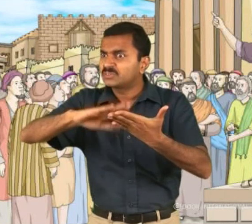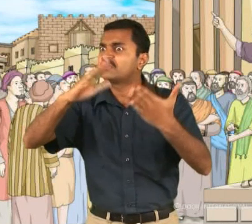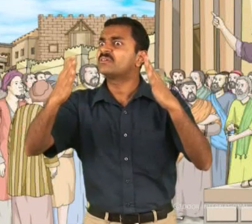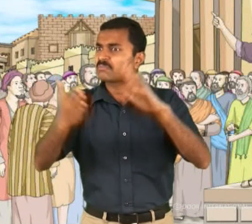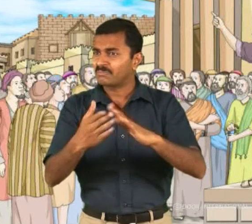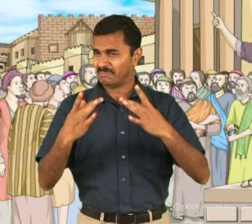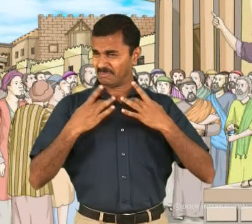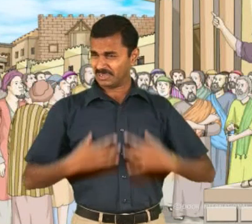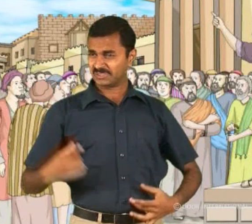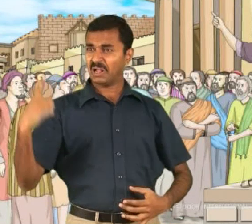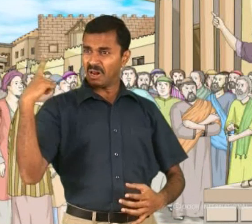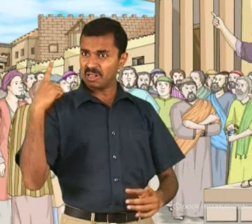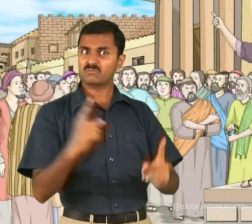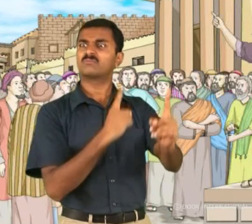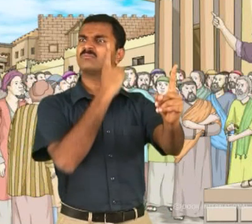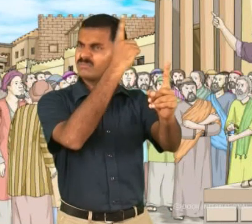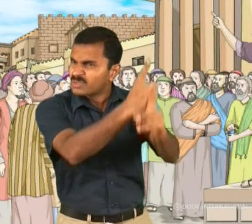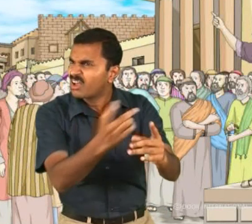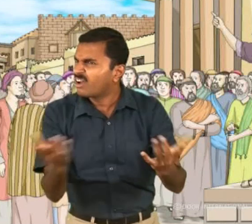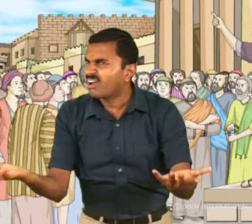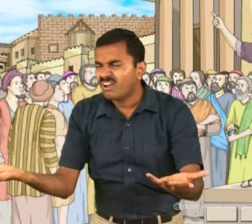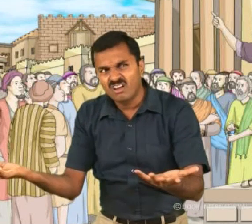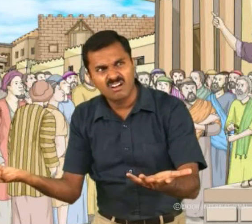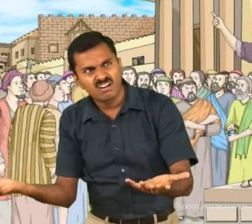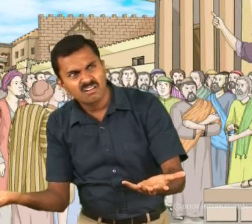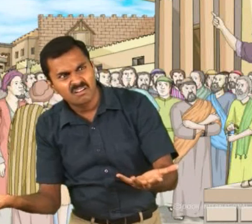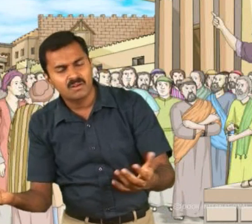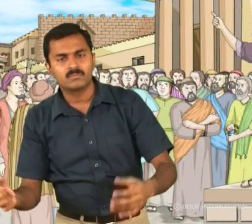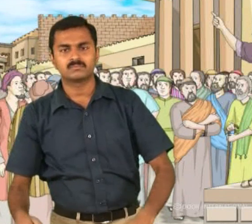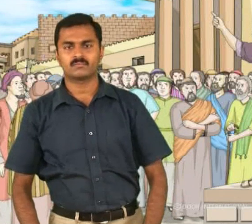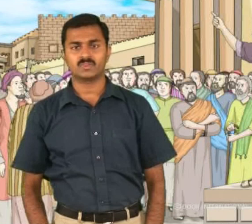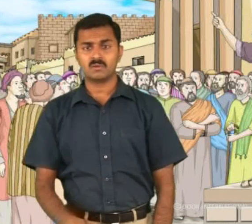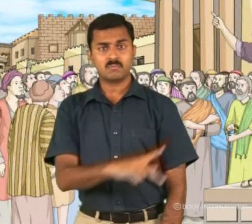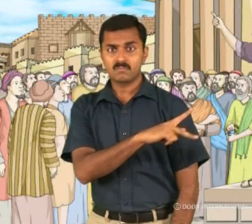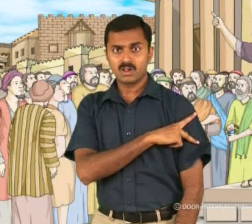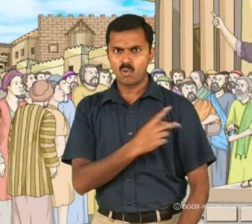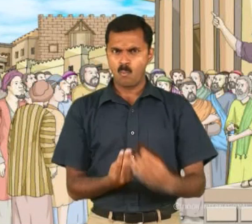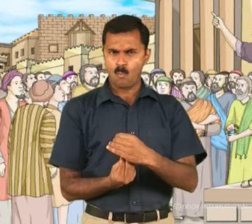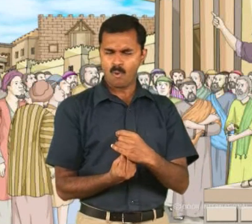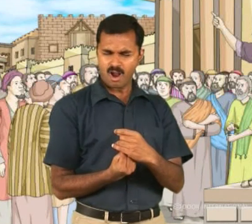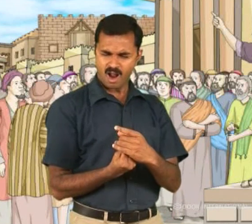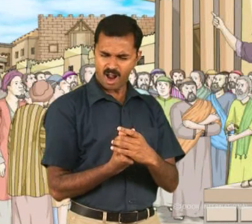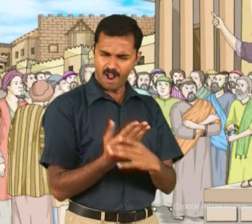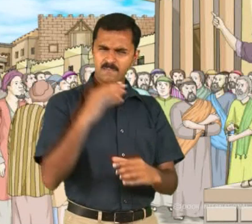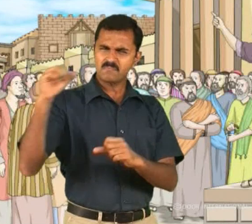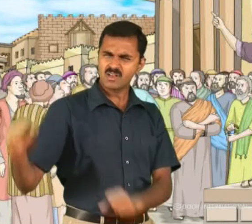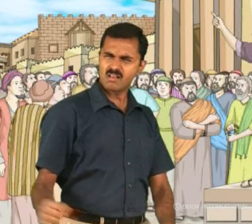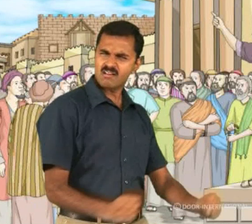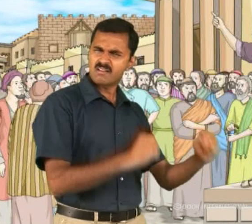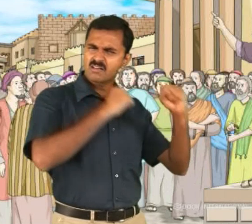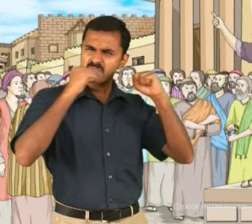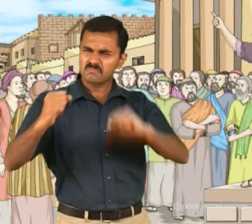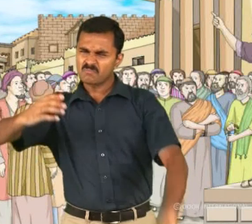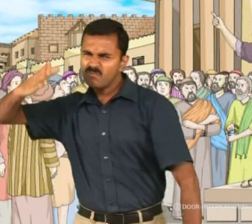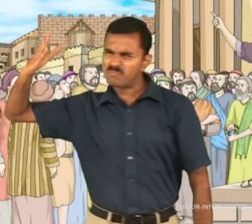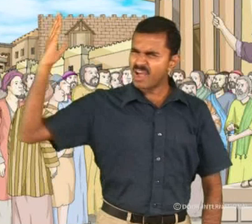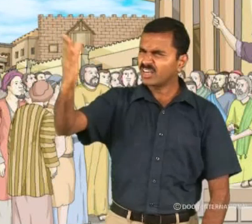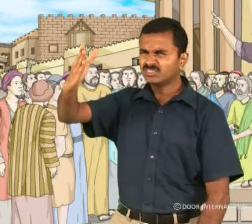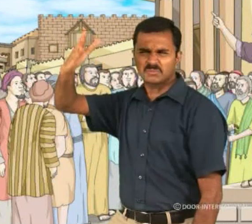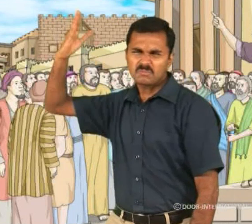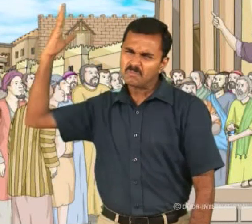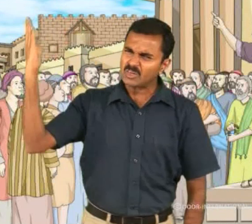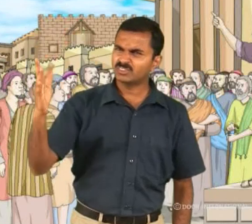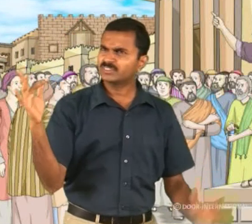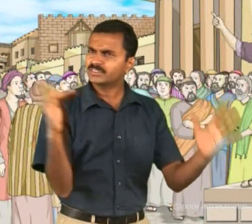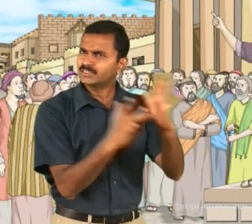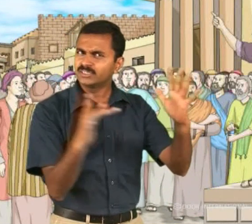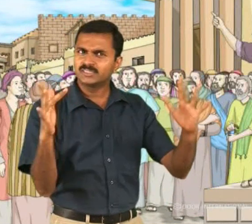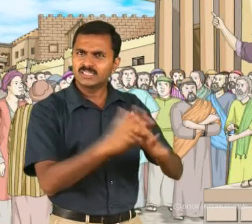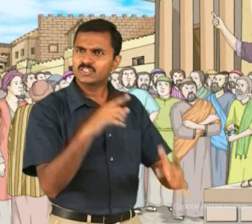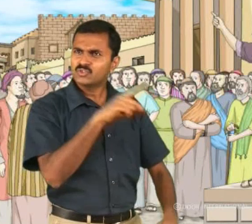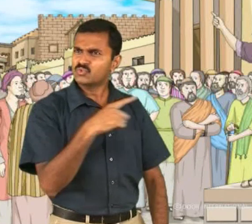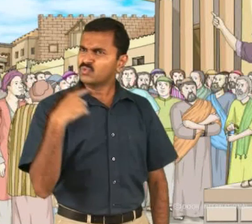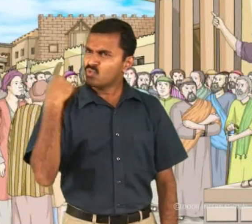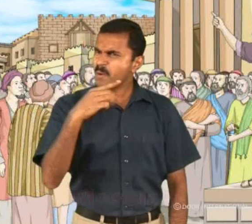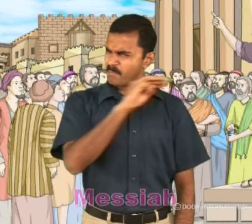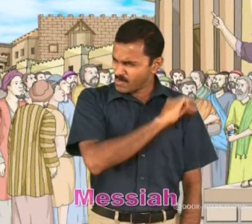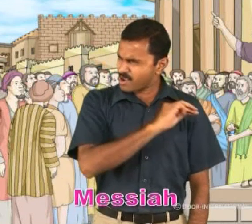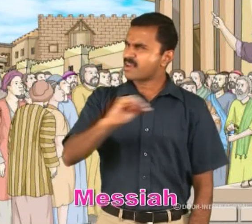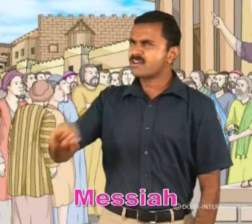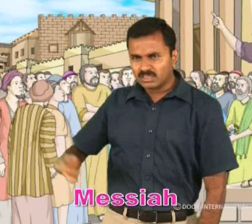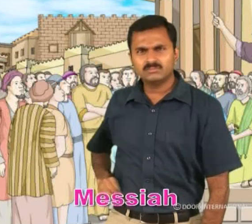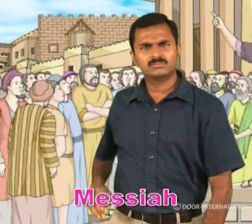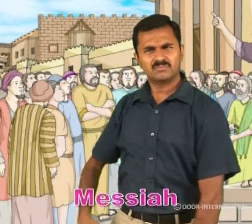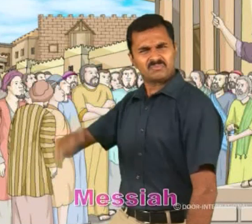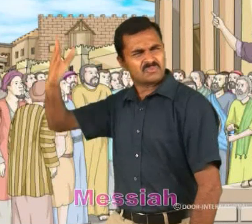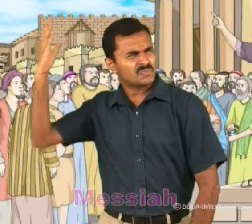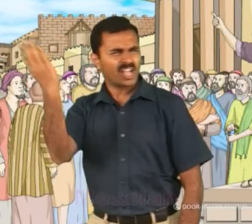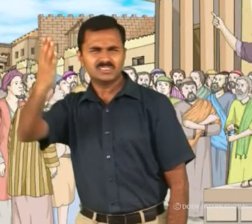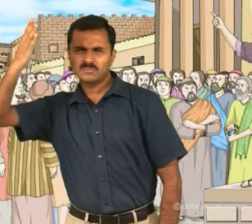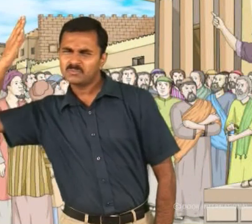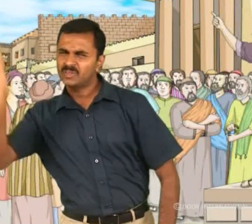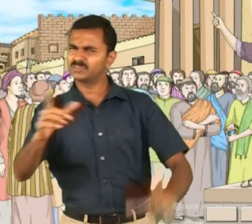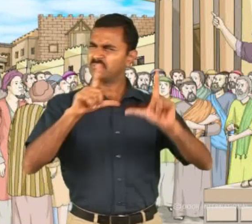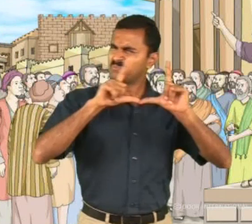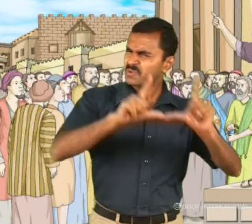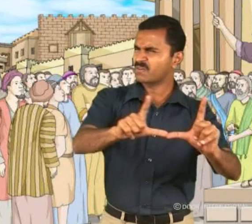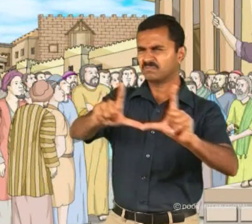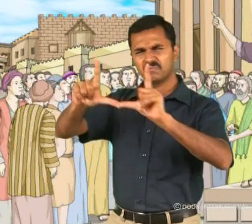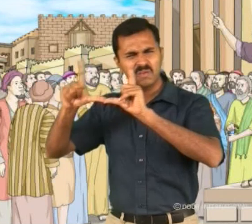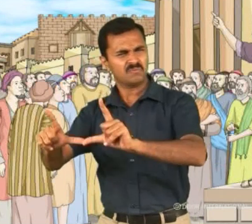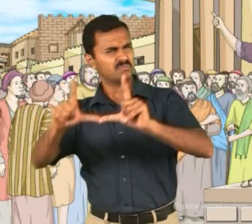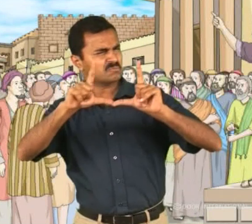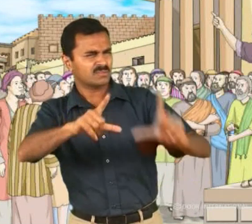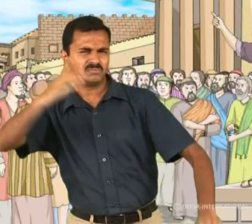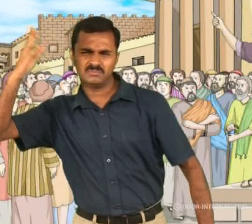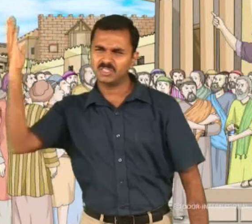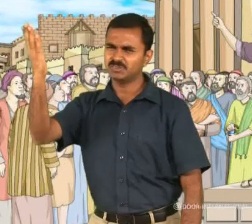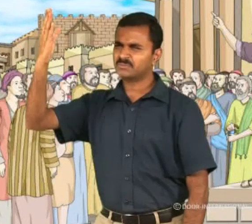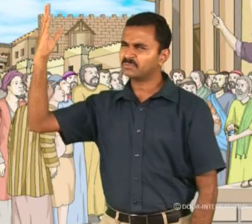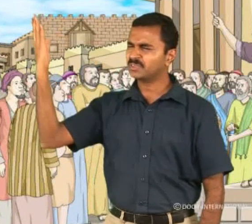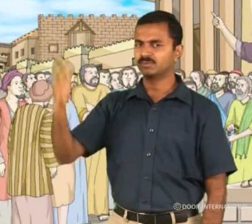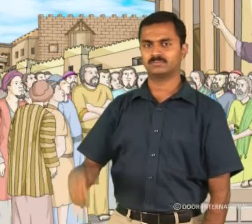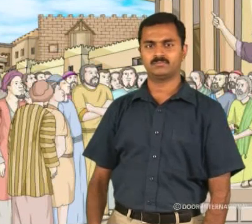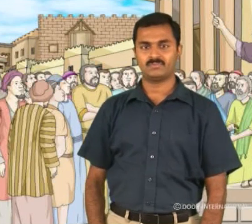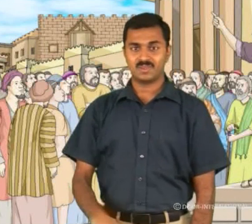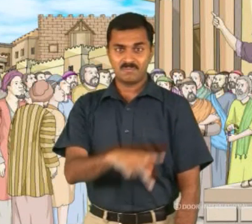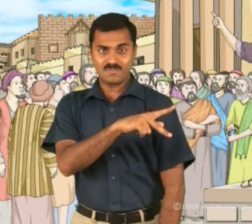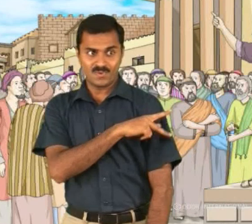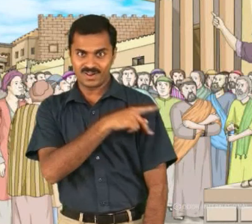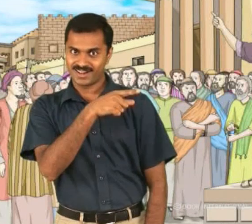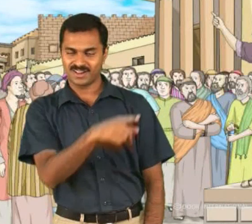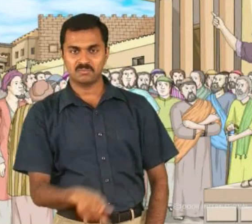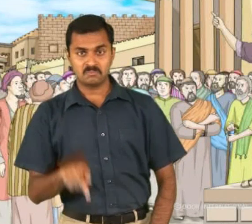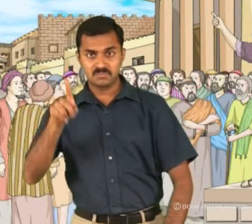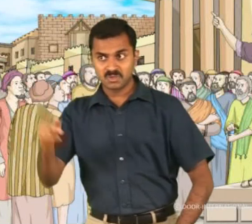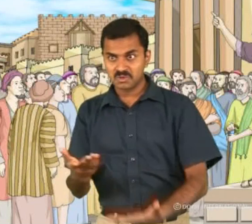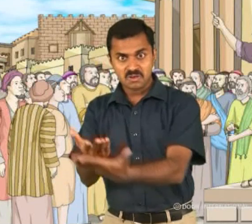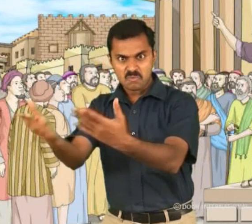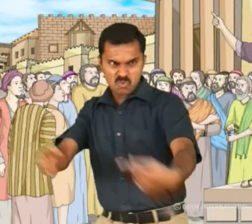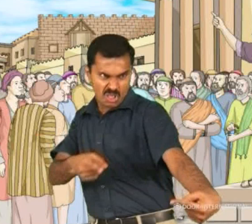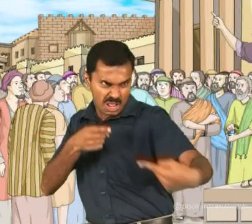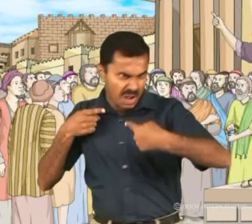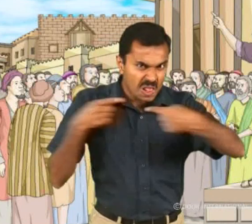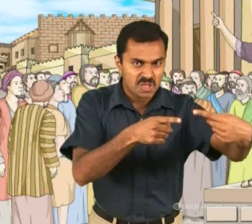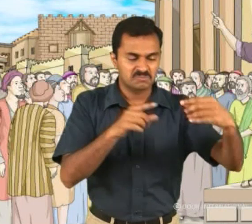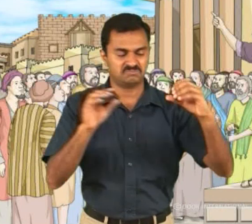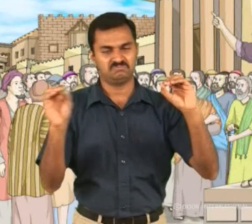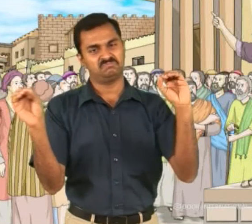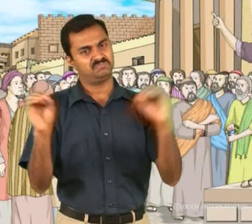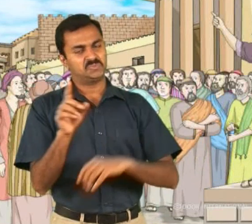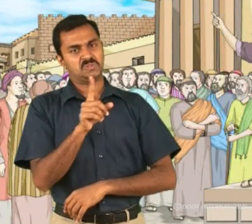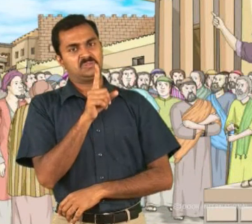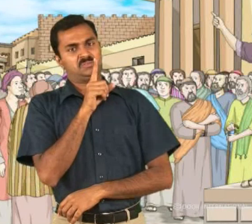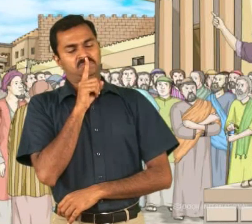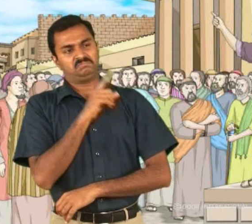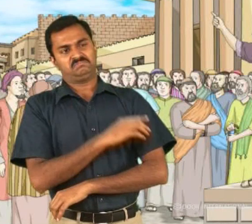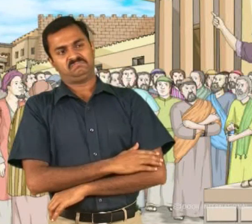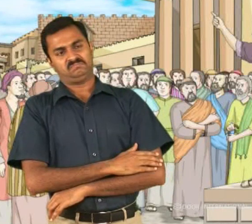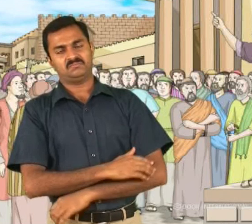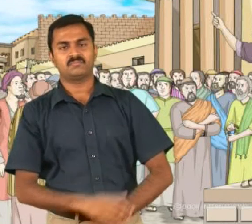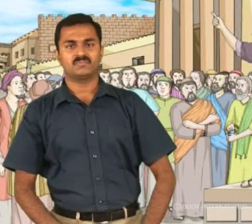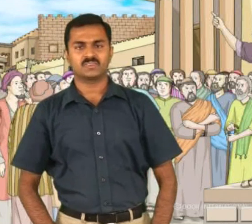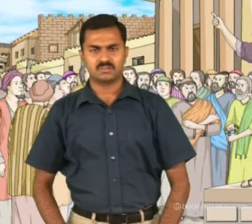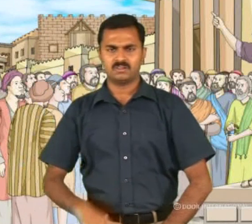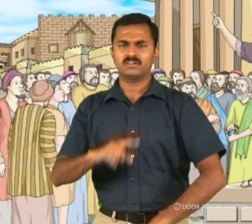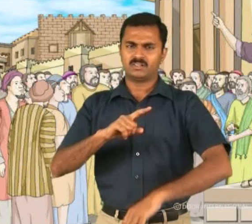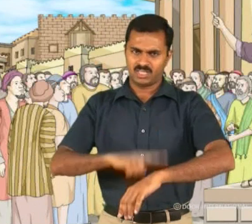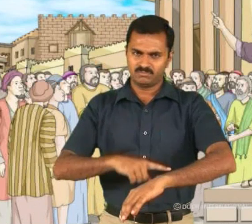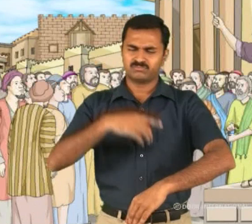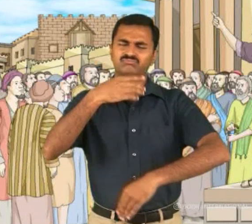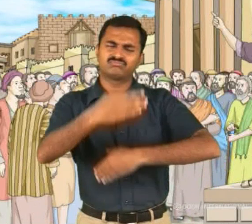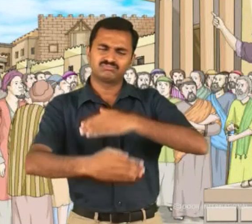But Saul was empowered all the more, and he confounded the Jews living in Damascus by proving that Jesus is the Christ.